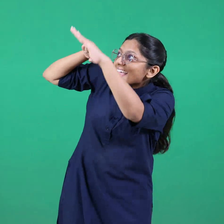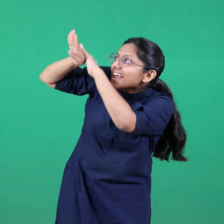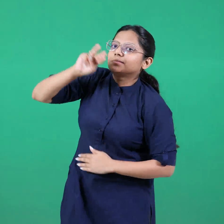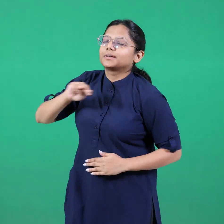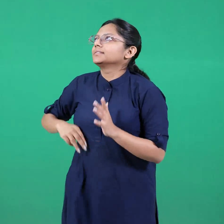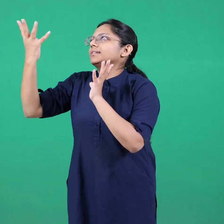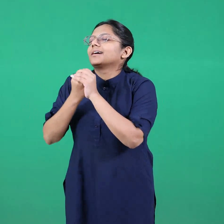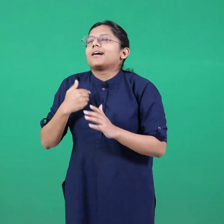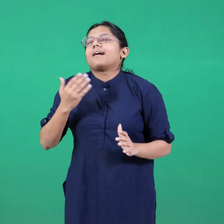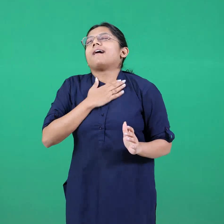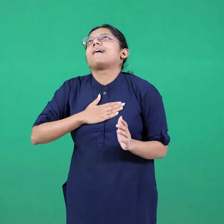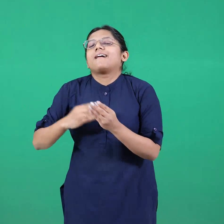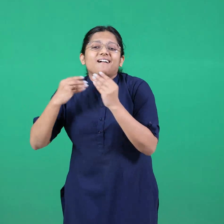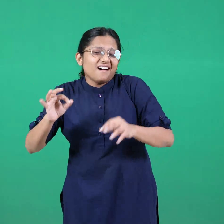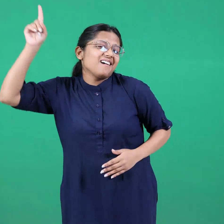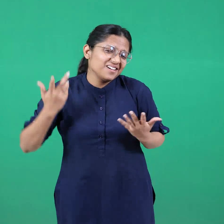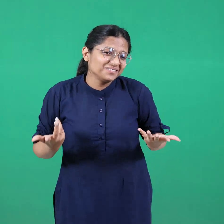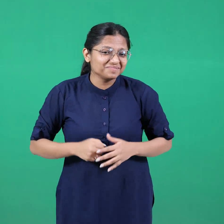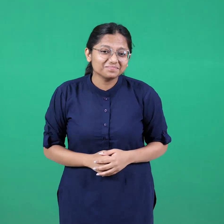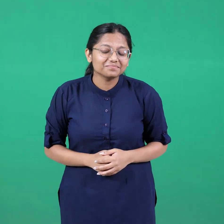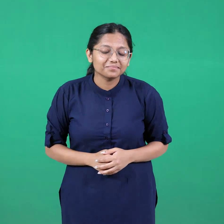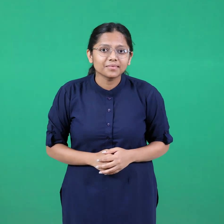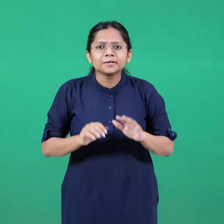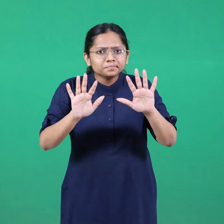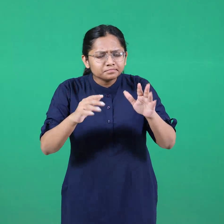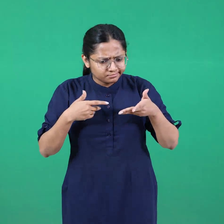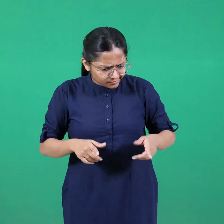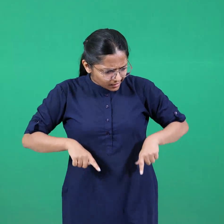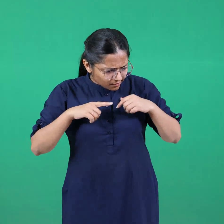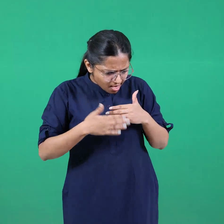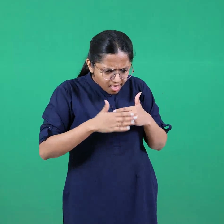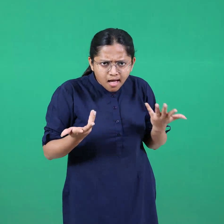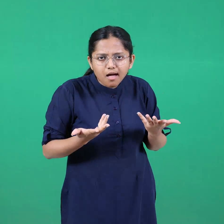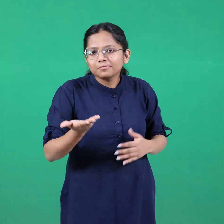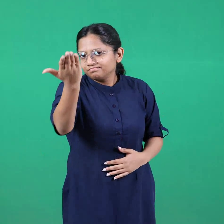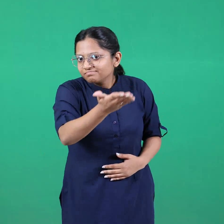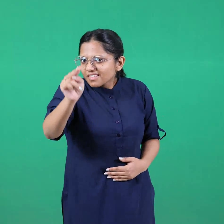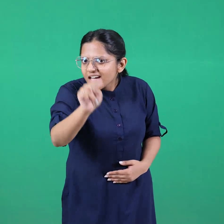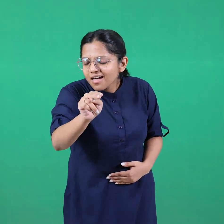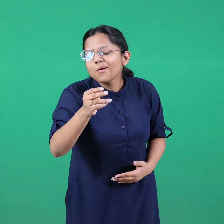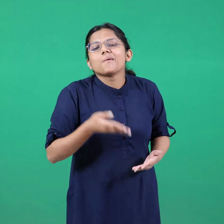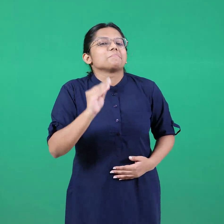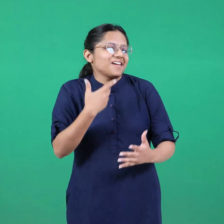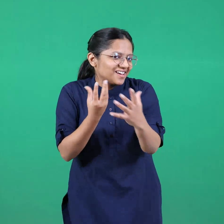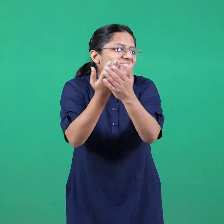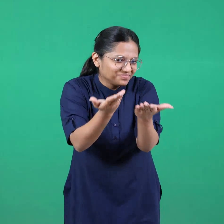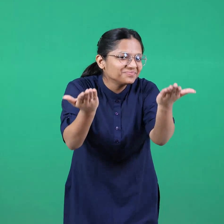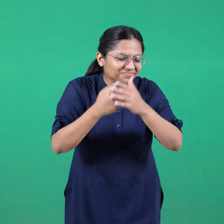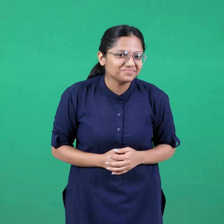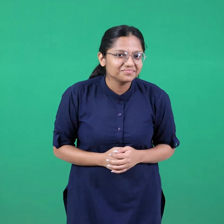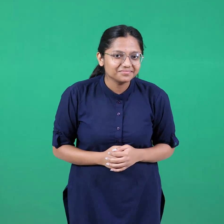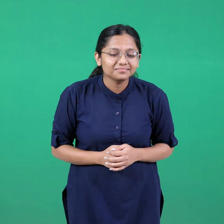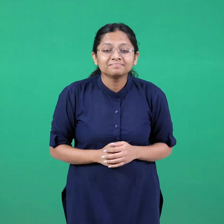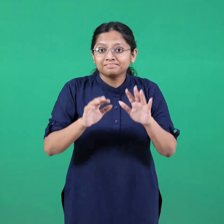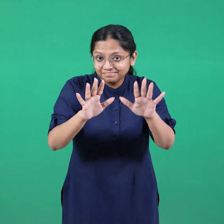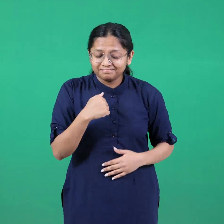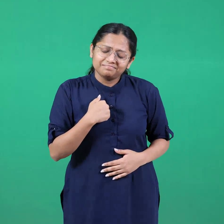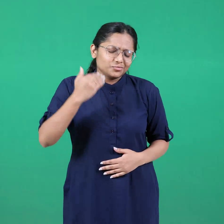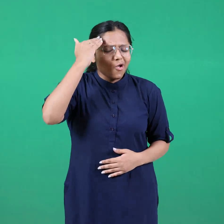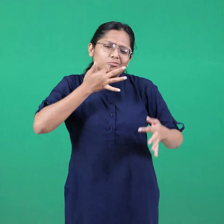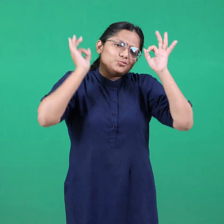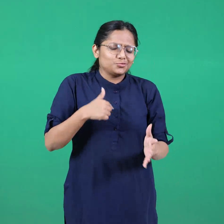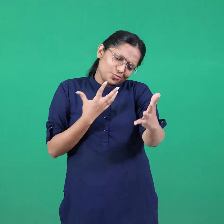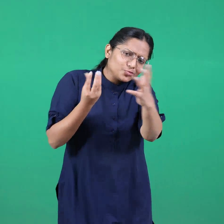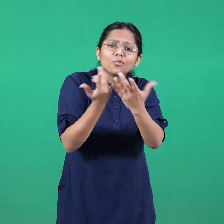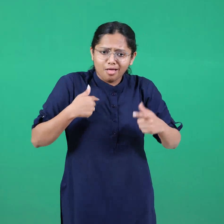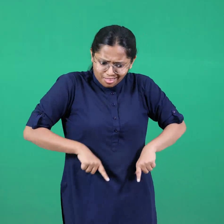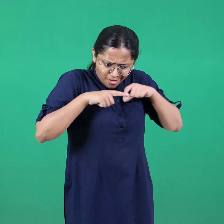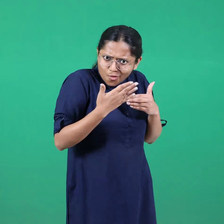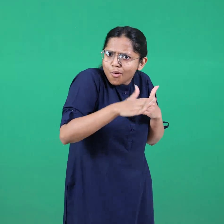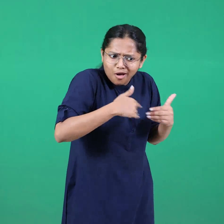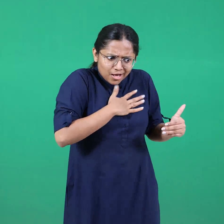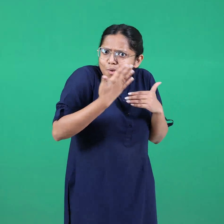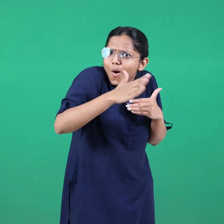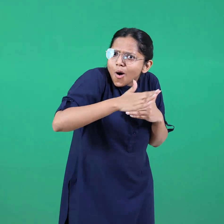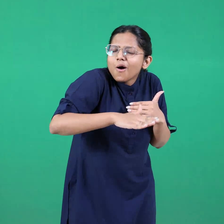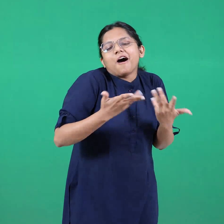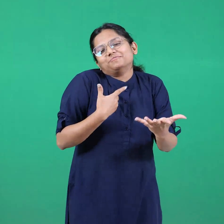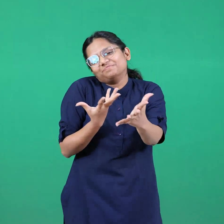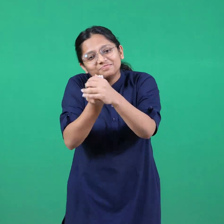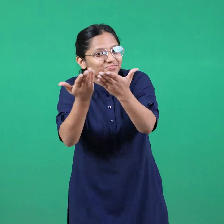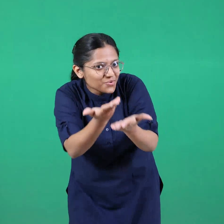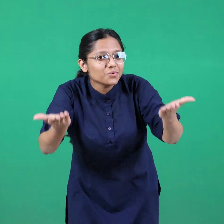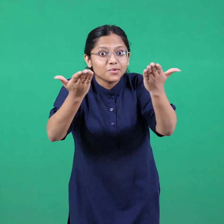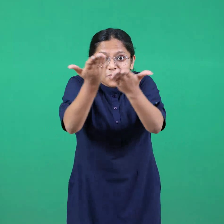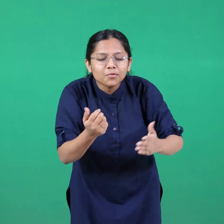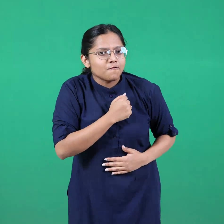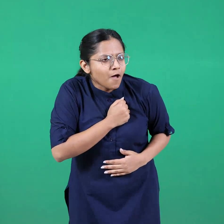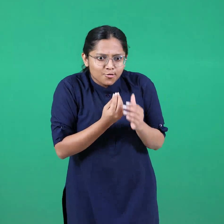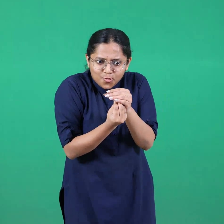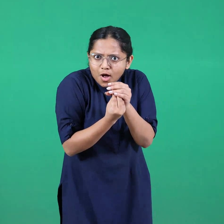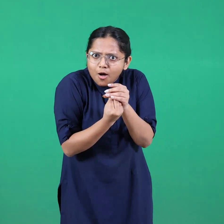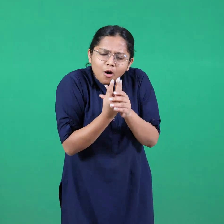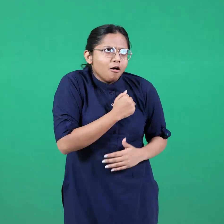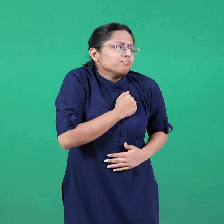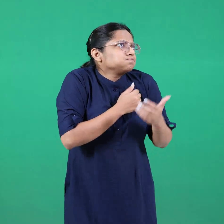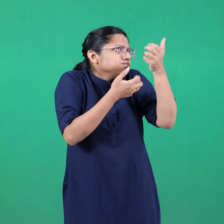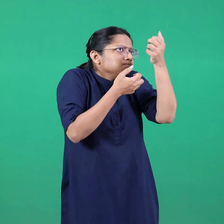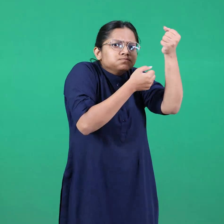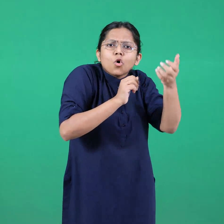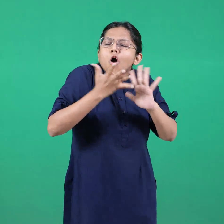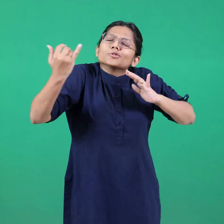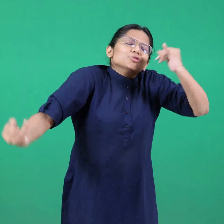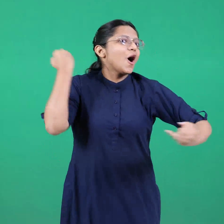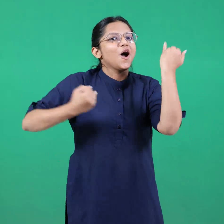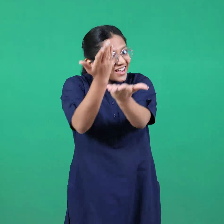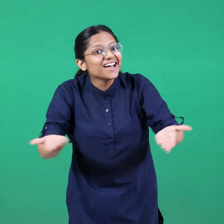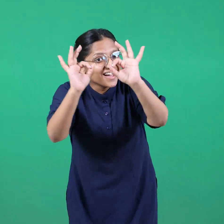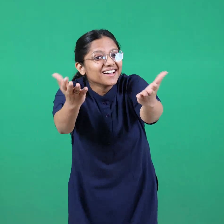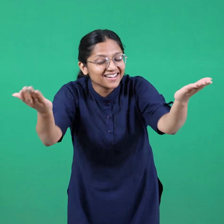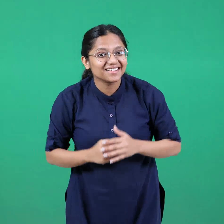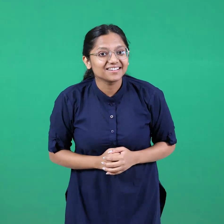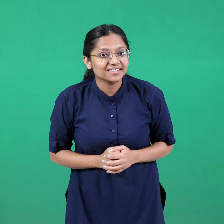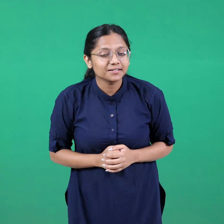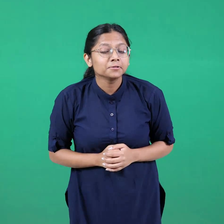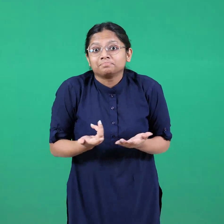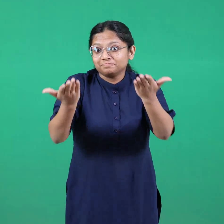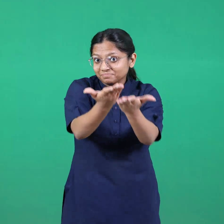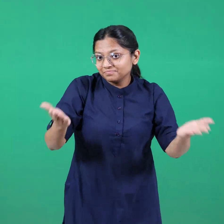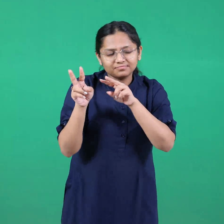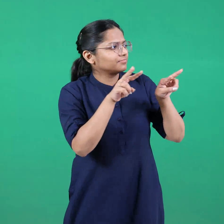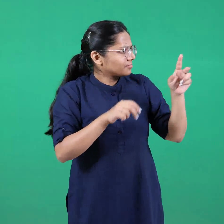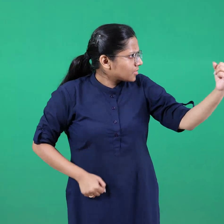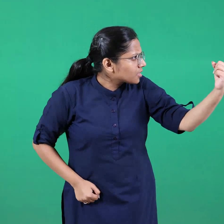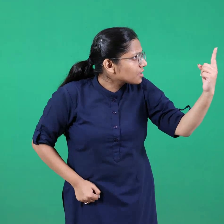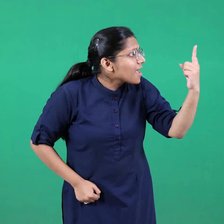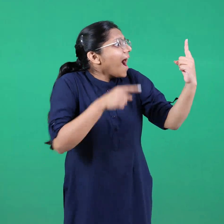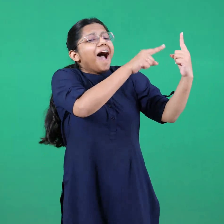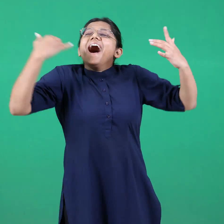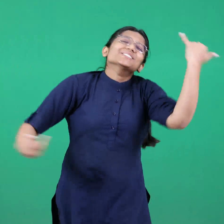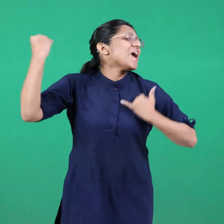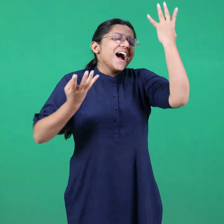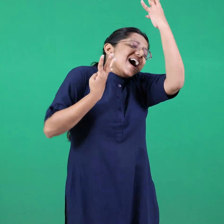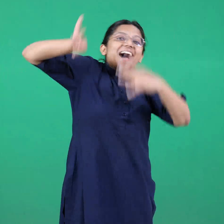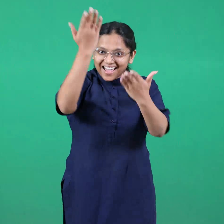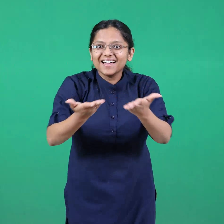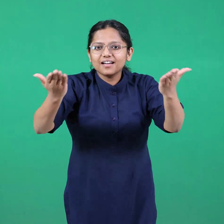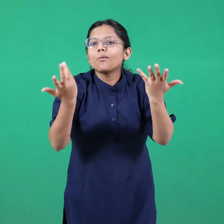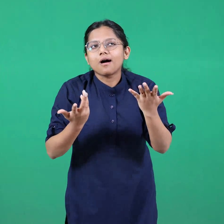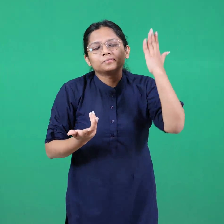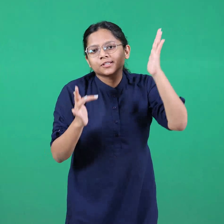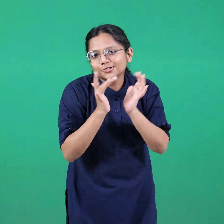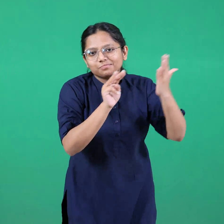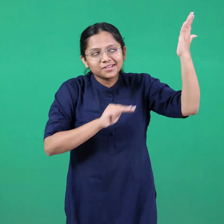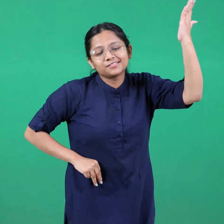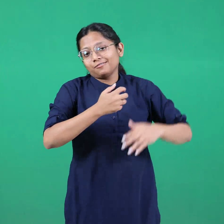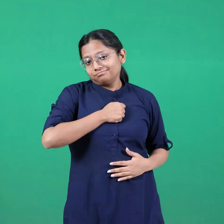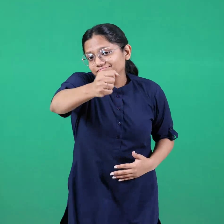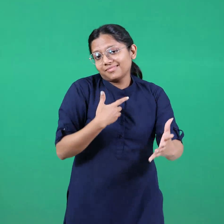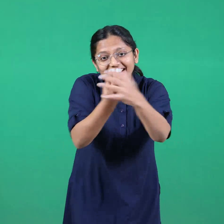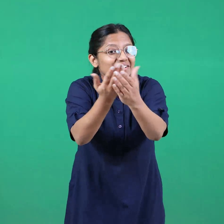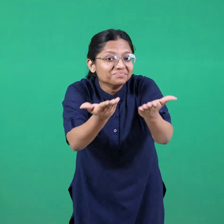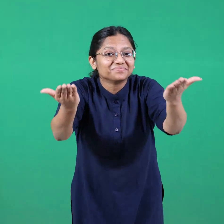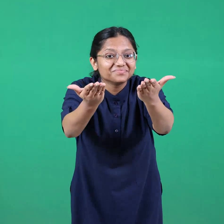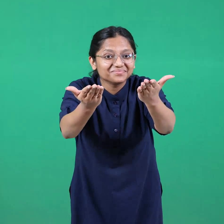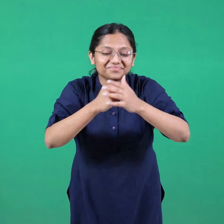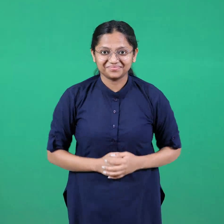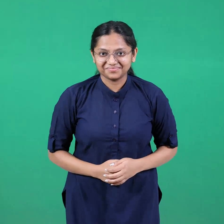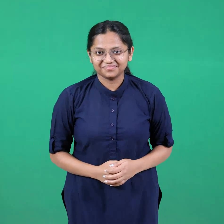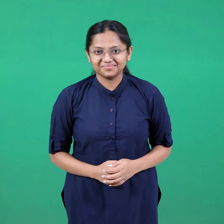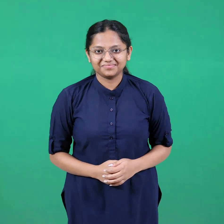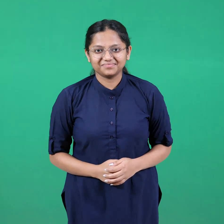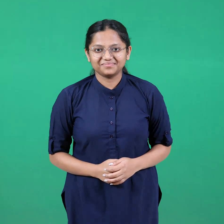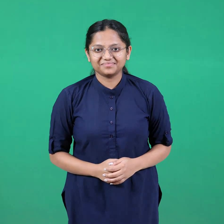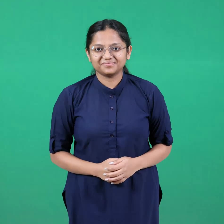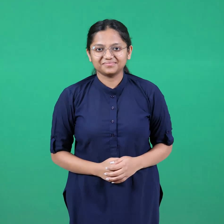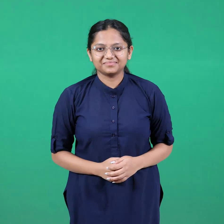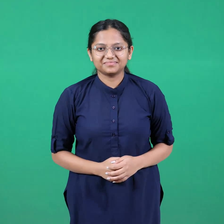Convinced of this, I know that I will remain and will continue with all of you for your progress and joy in the faith, so that through my coming to you again your exultation in Christ Jesus will resound on account of me.